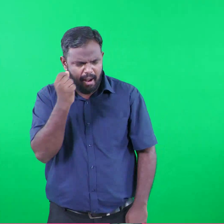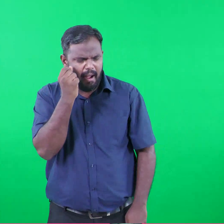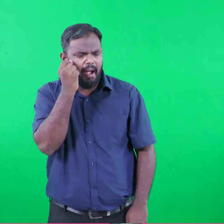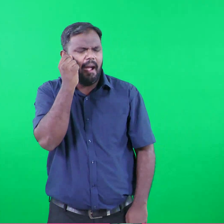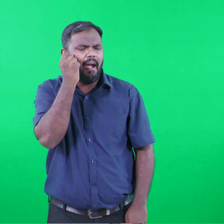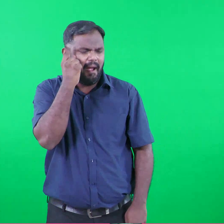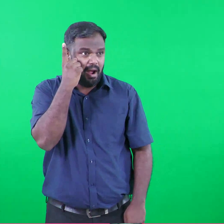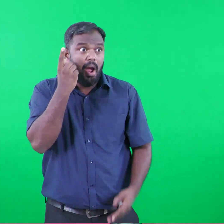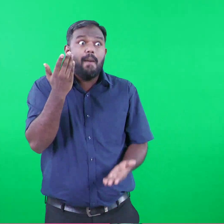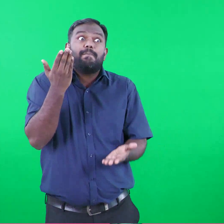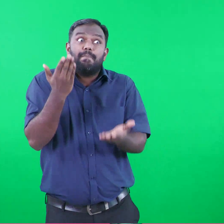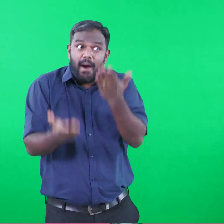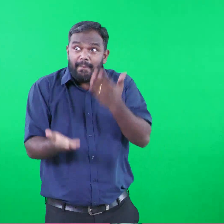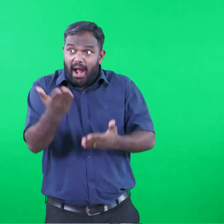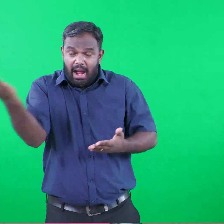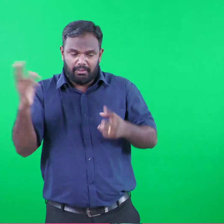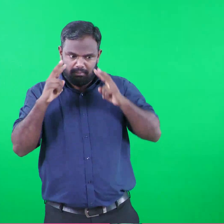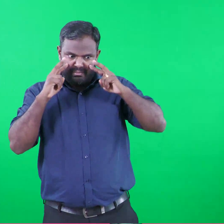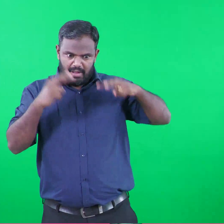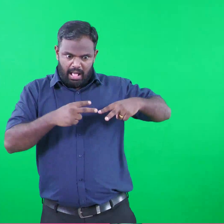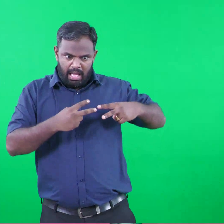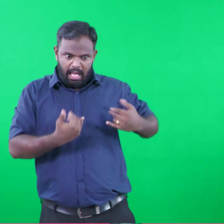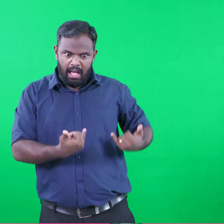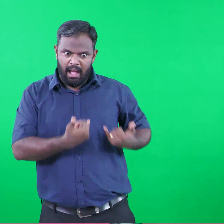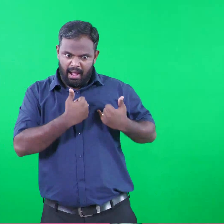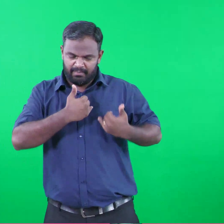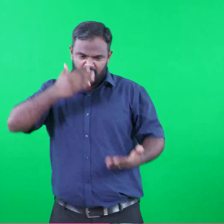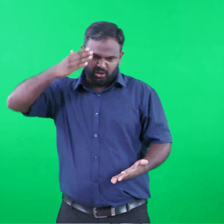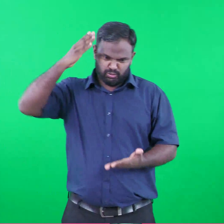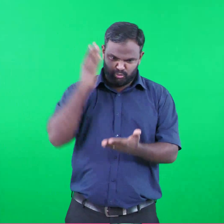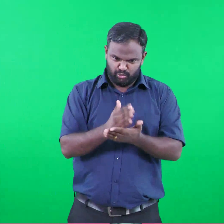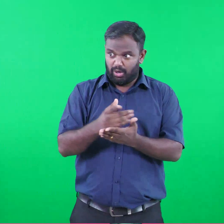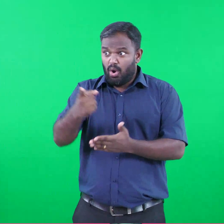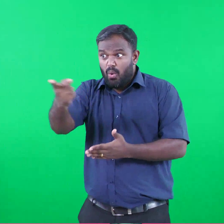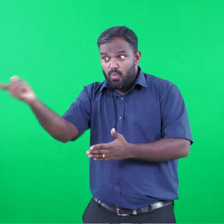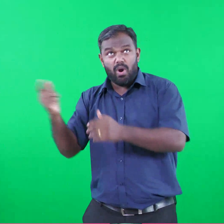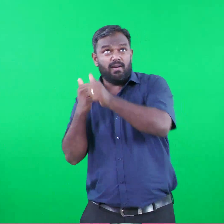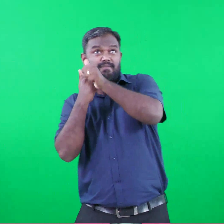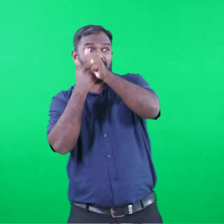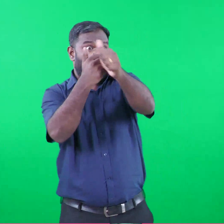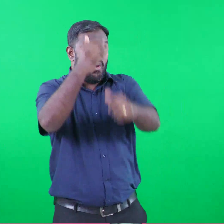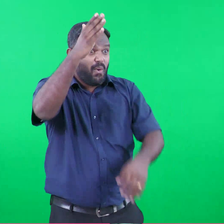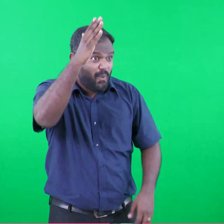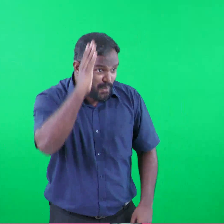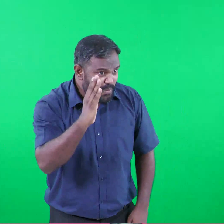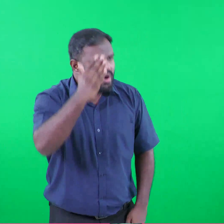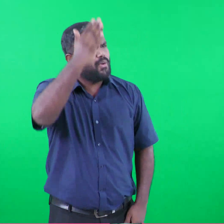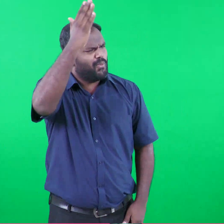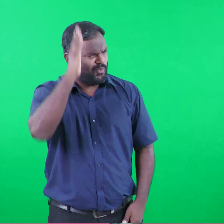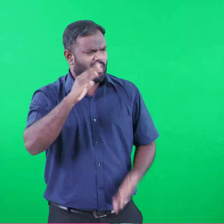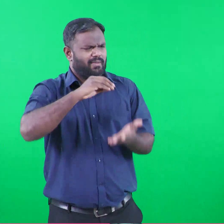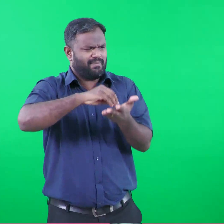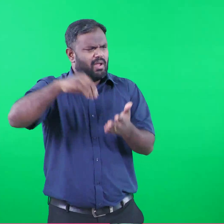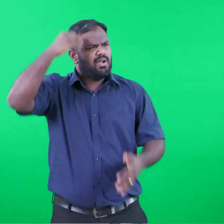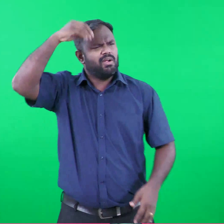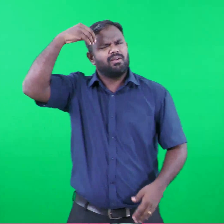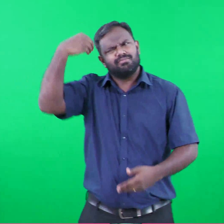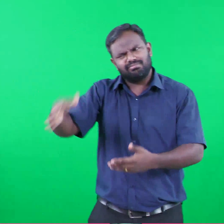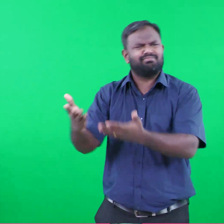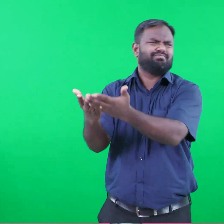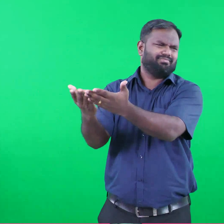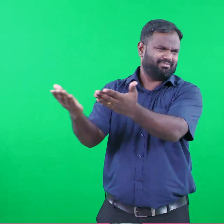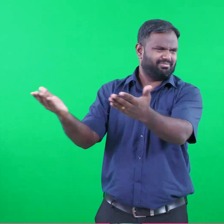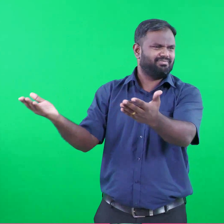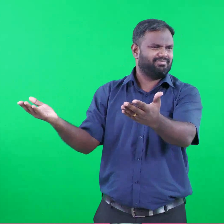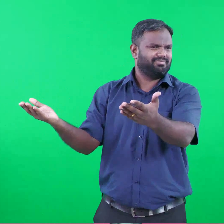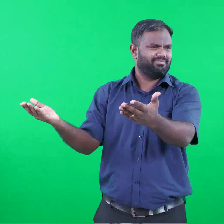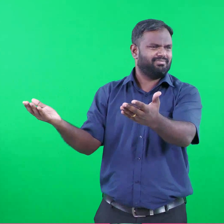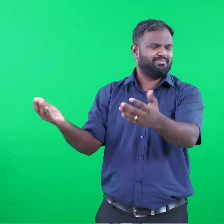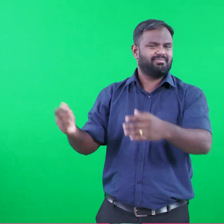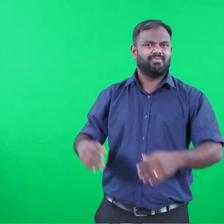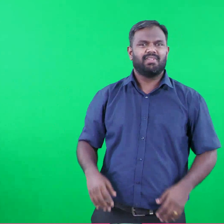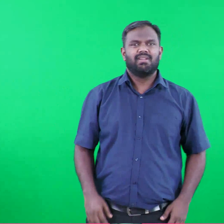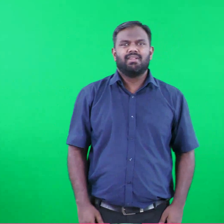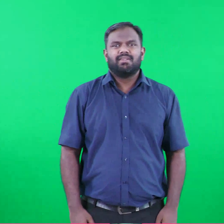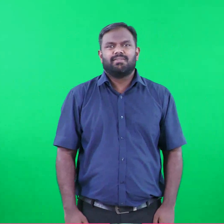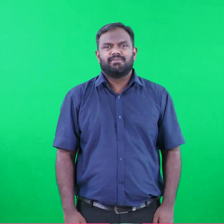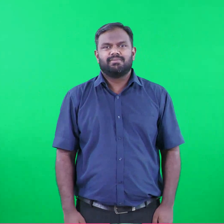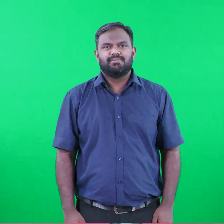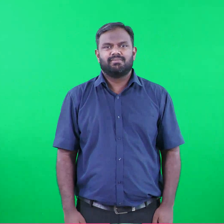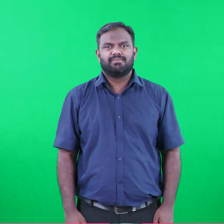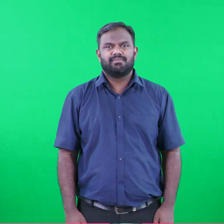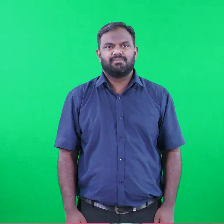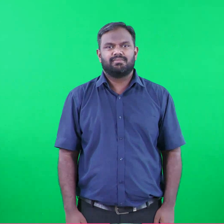otherwise they might turn and be forgiven.'"